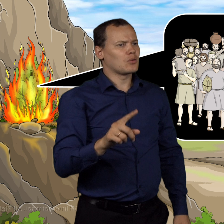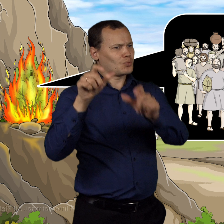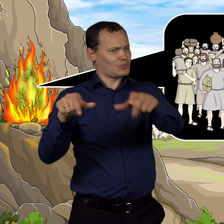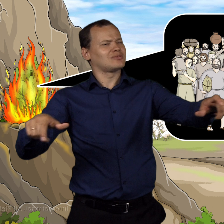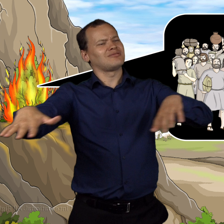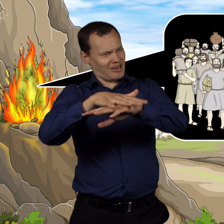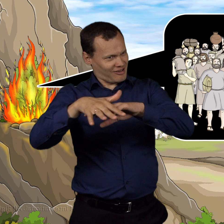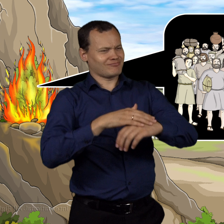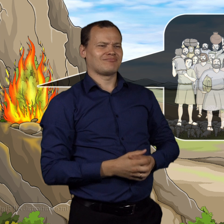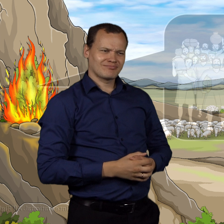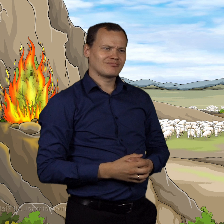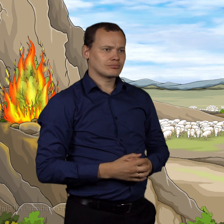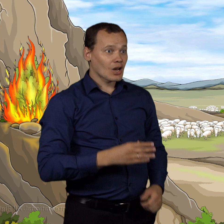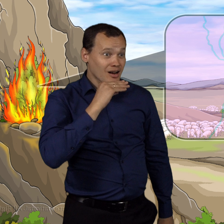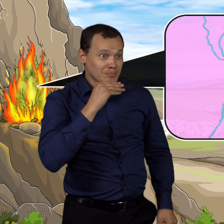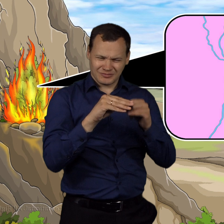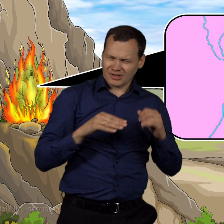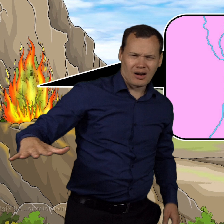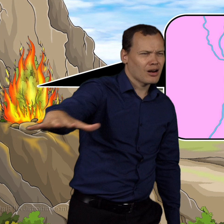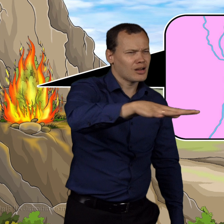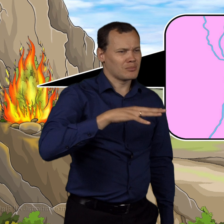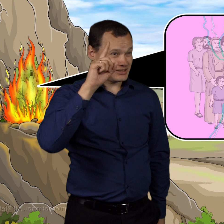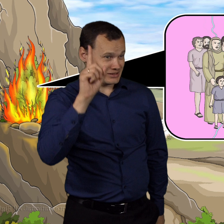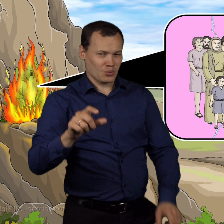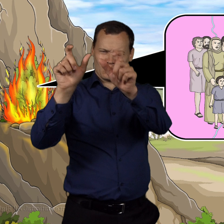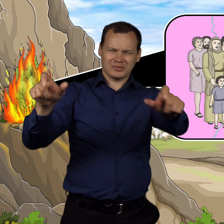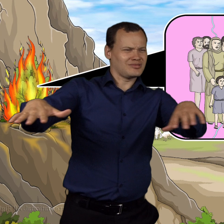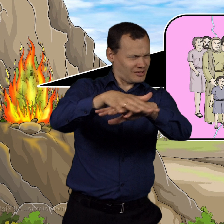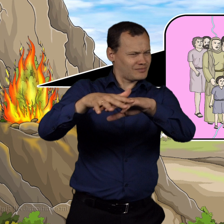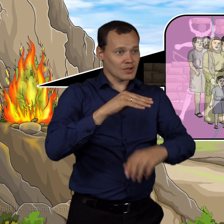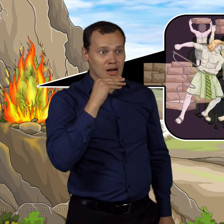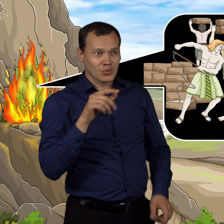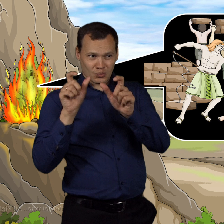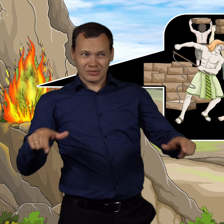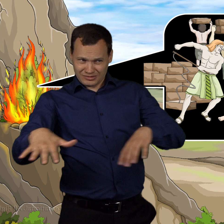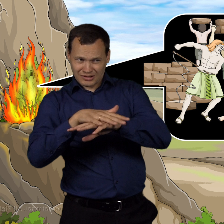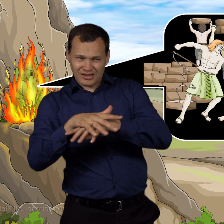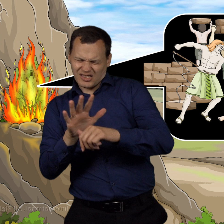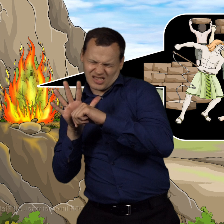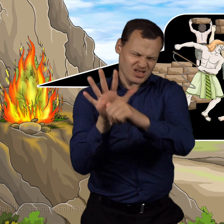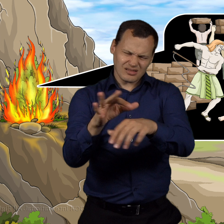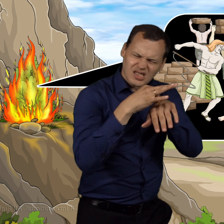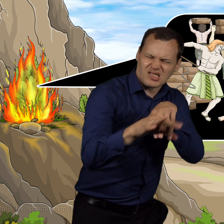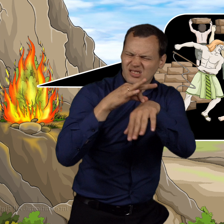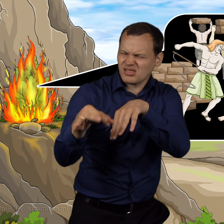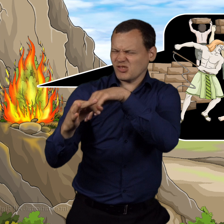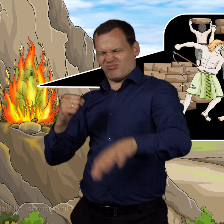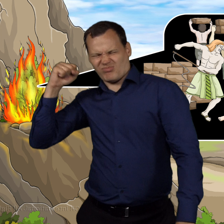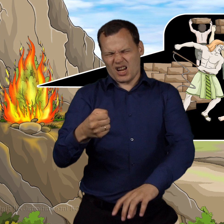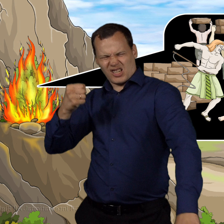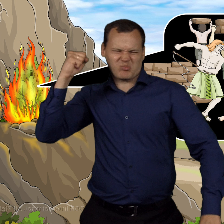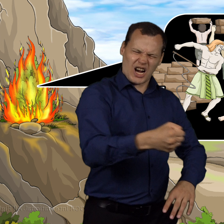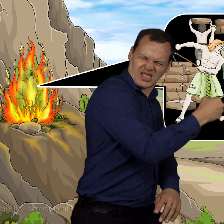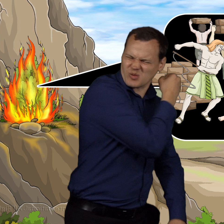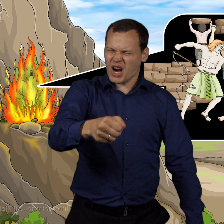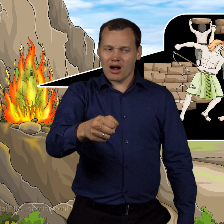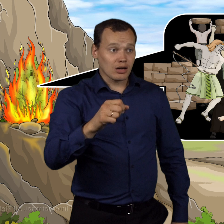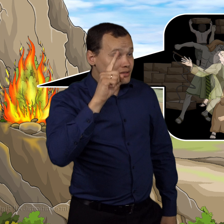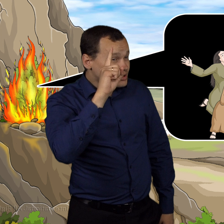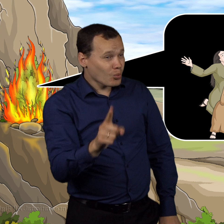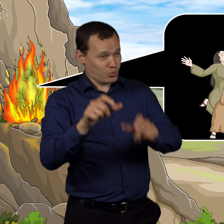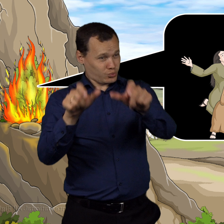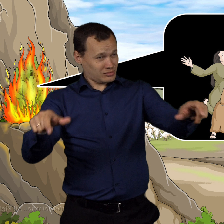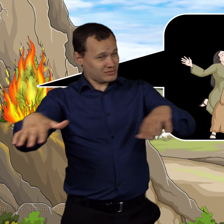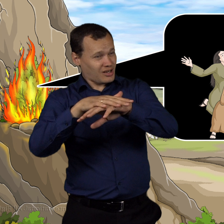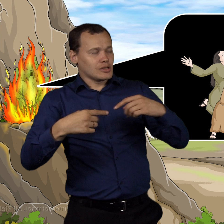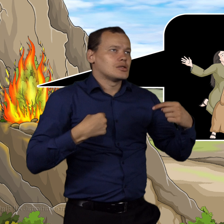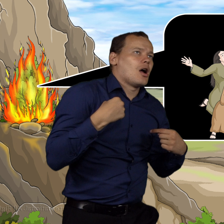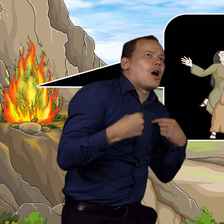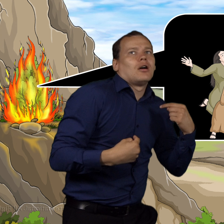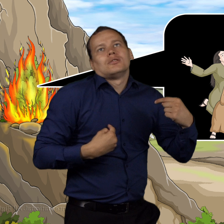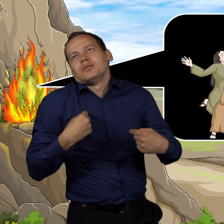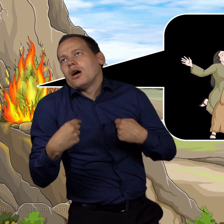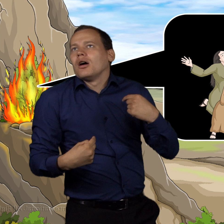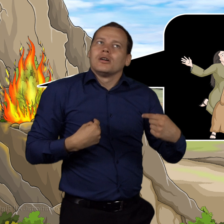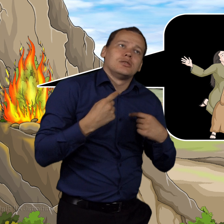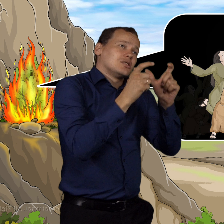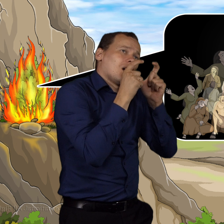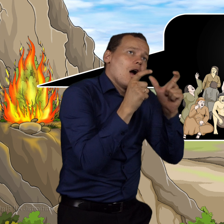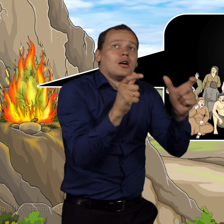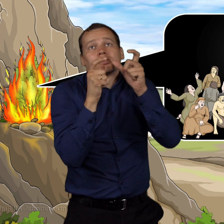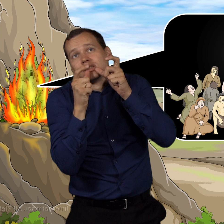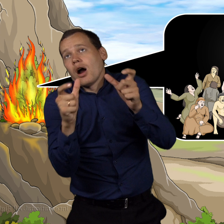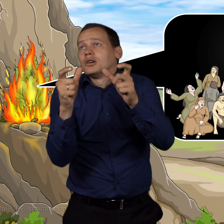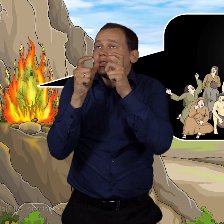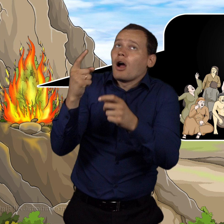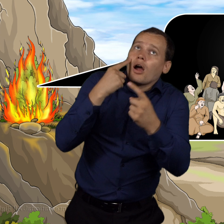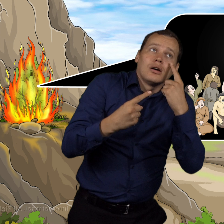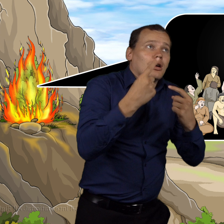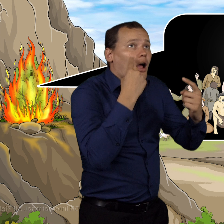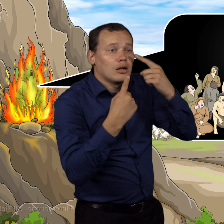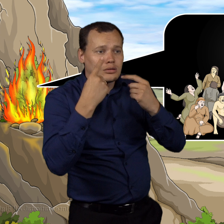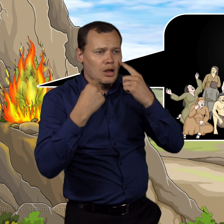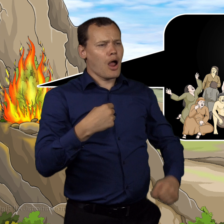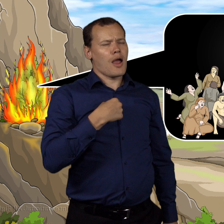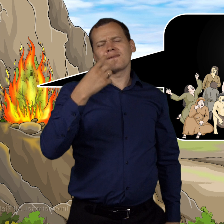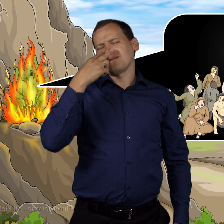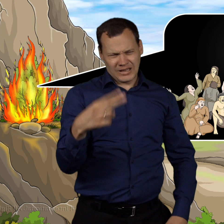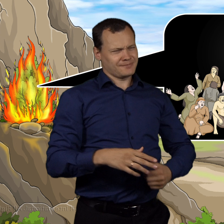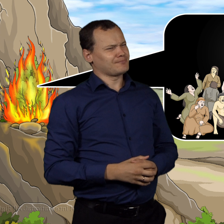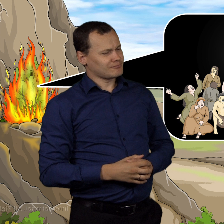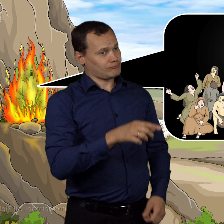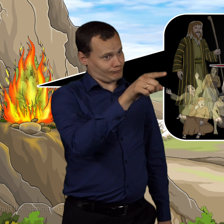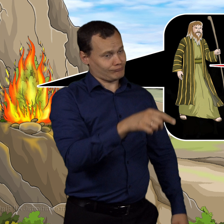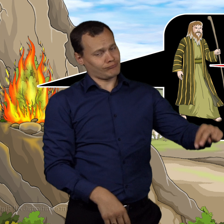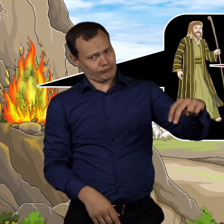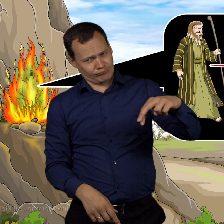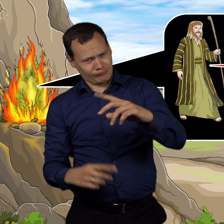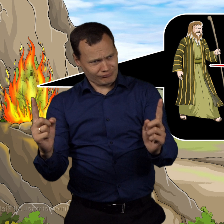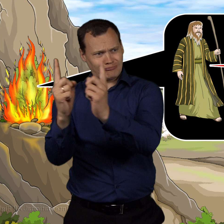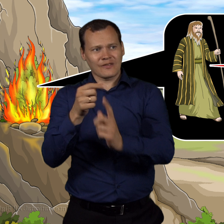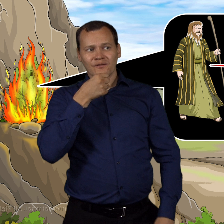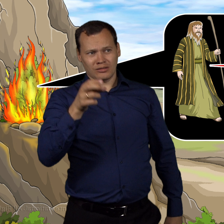And now the cry of the Israelites has reached Me, and I have seen how severely the Egyptians are oppressing them. Therefore, go!